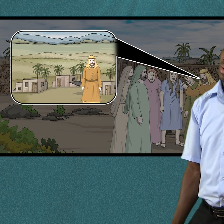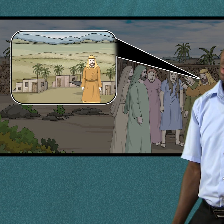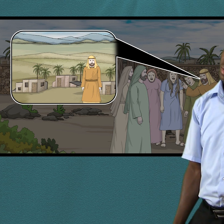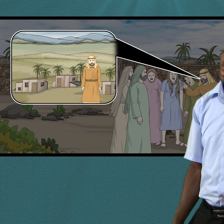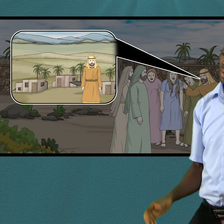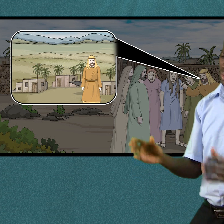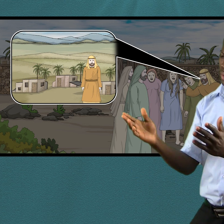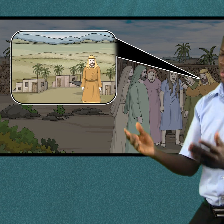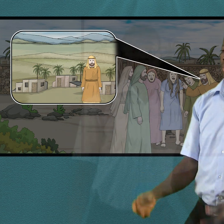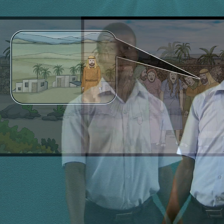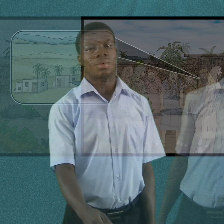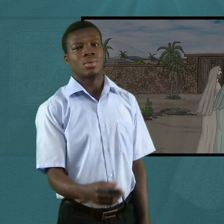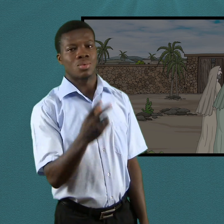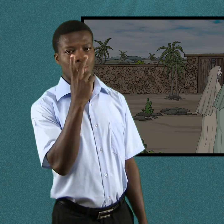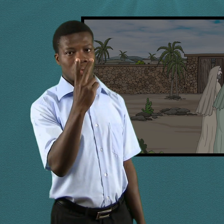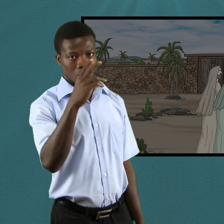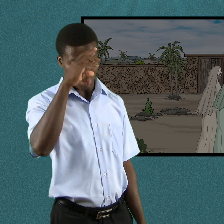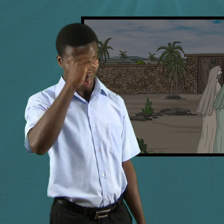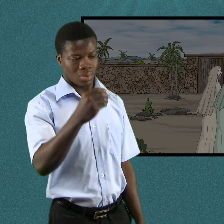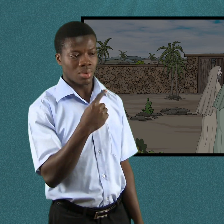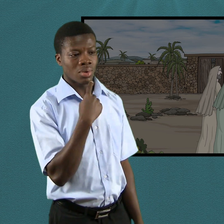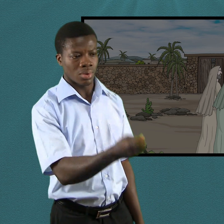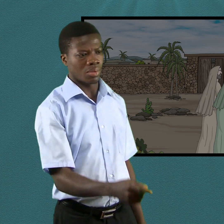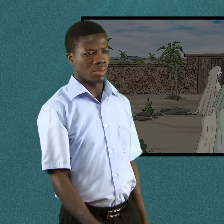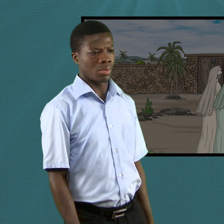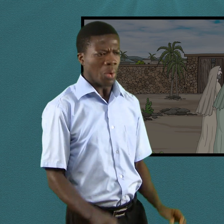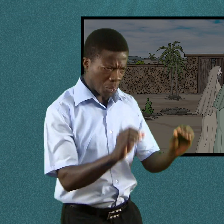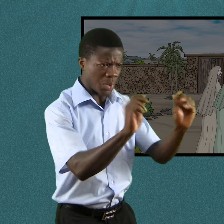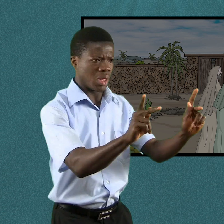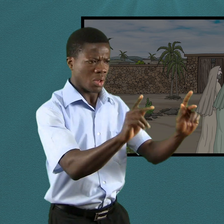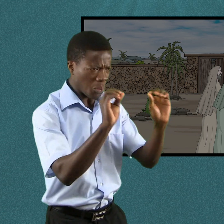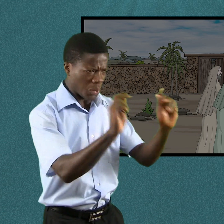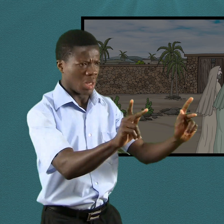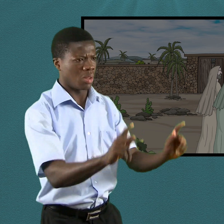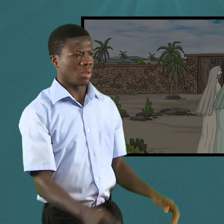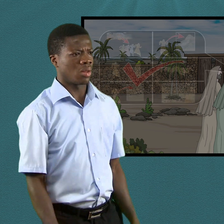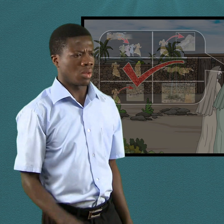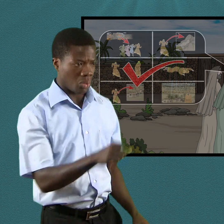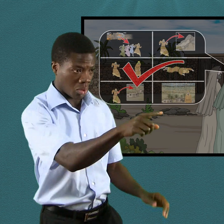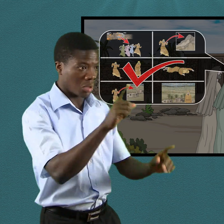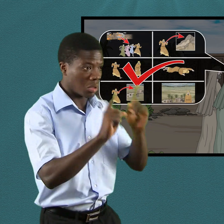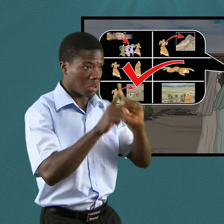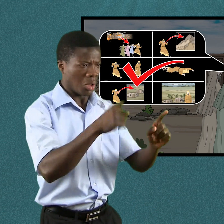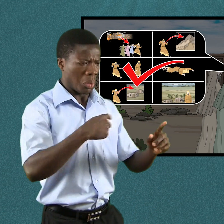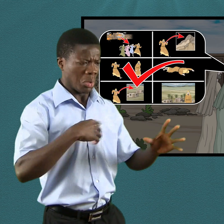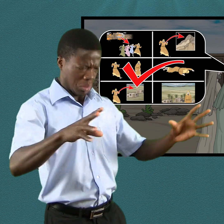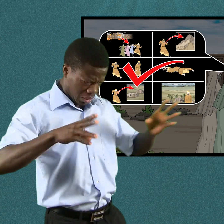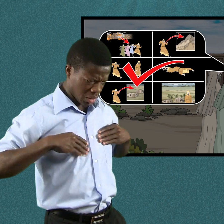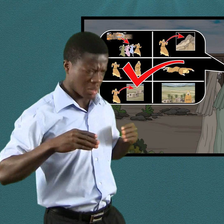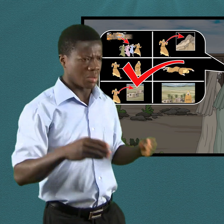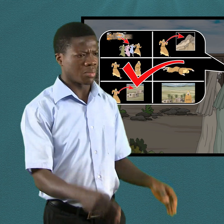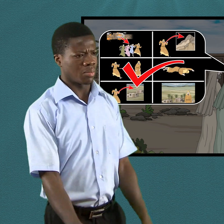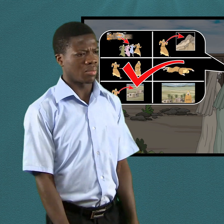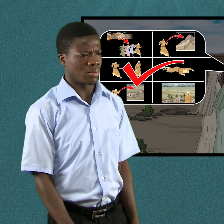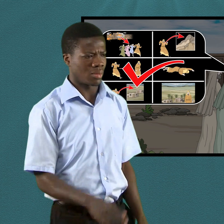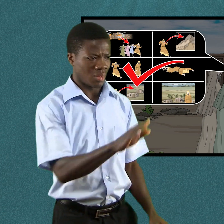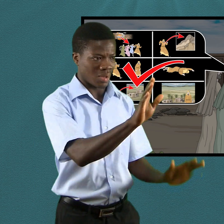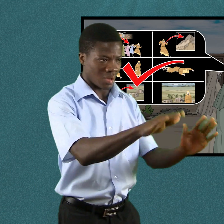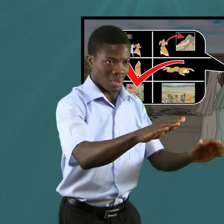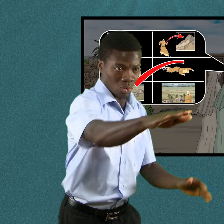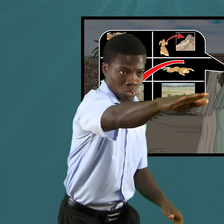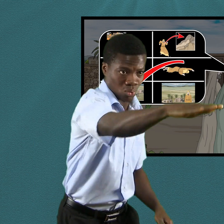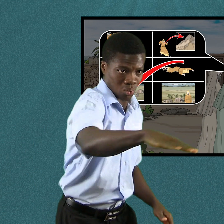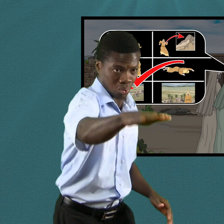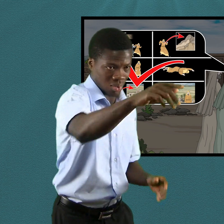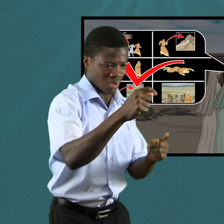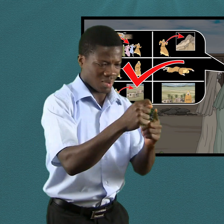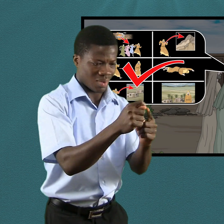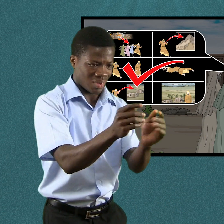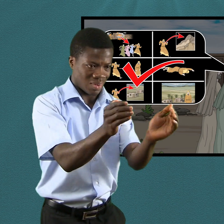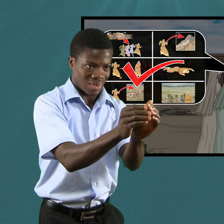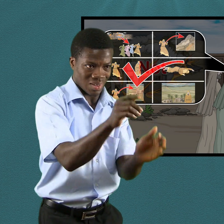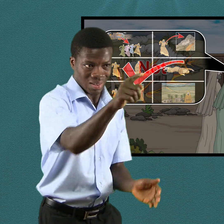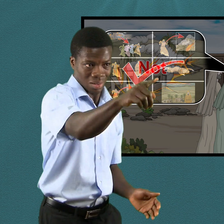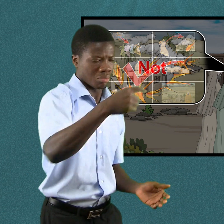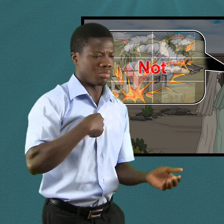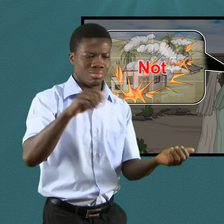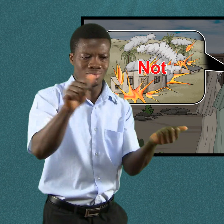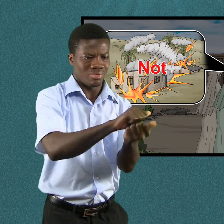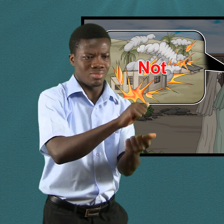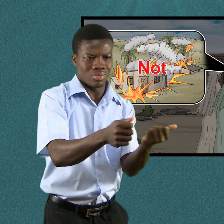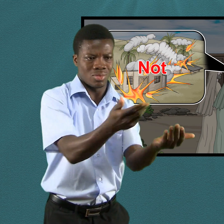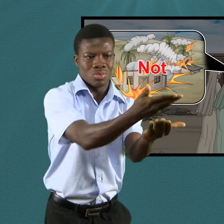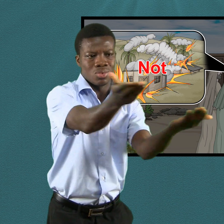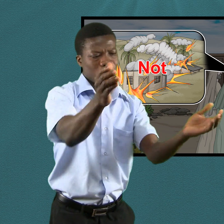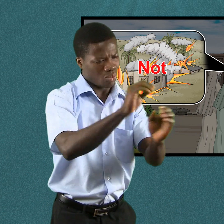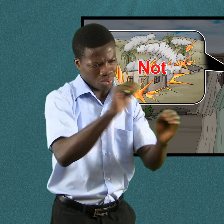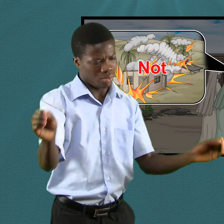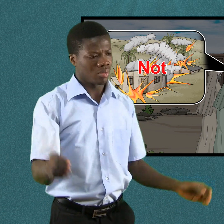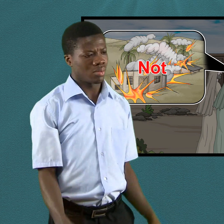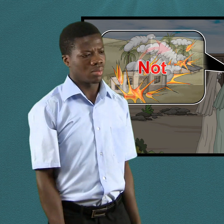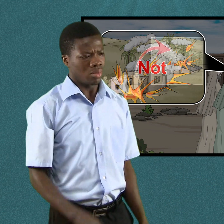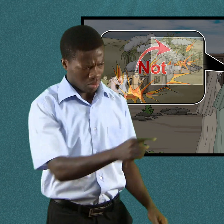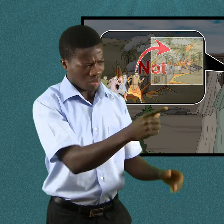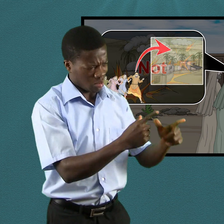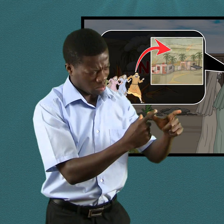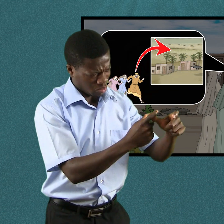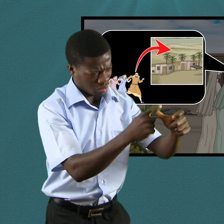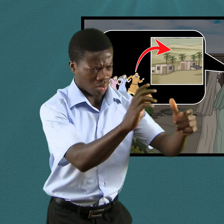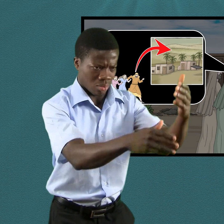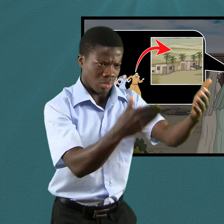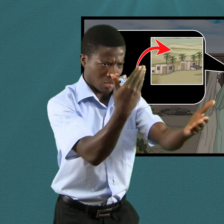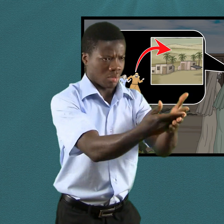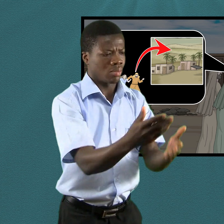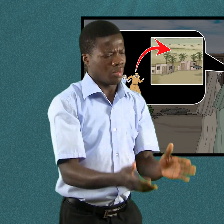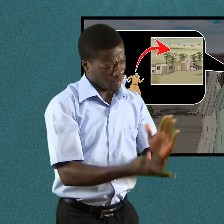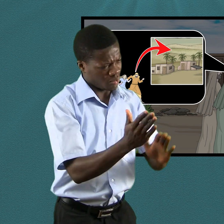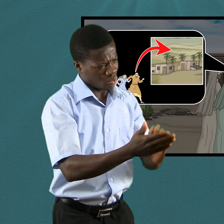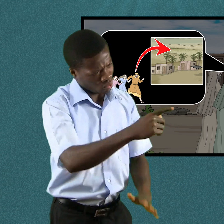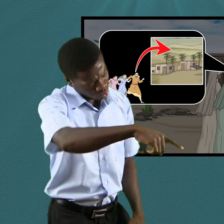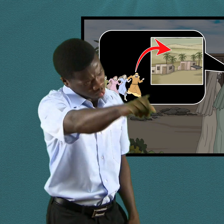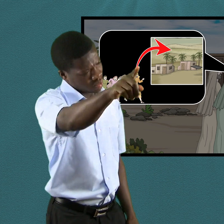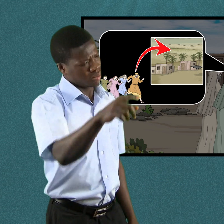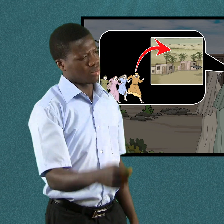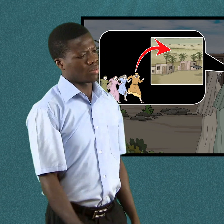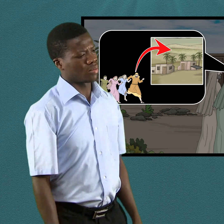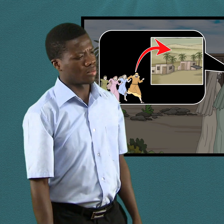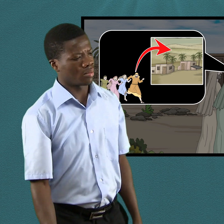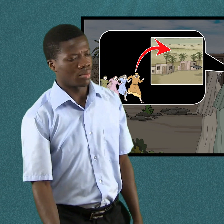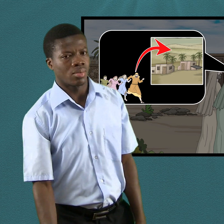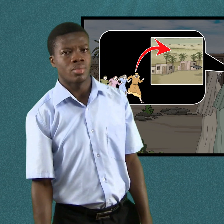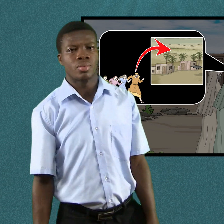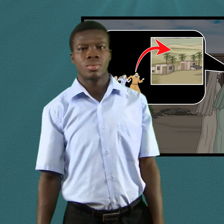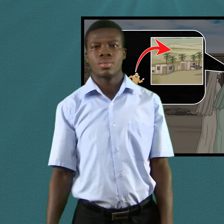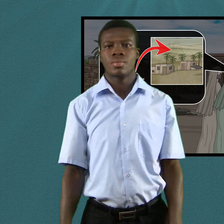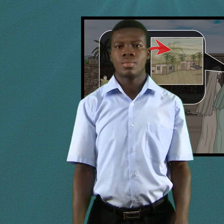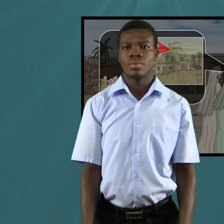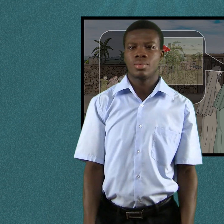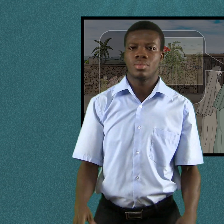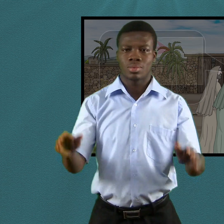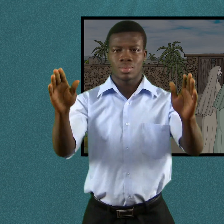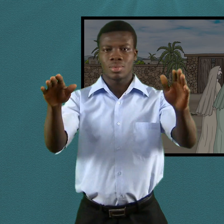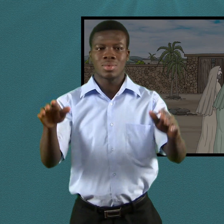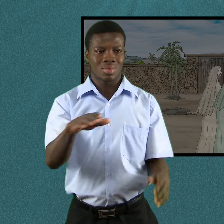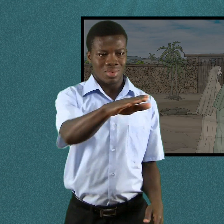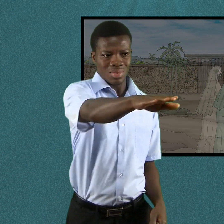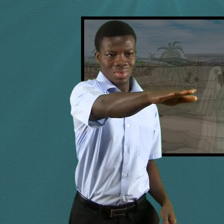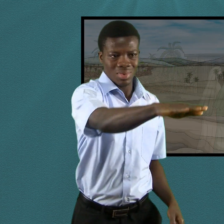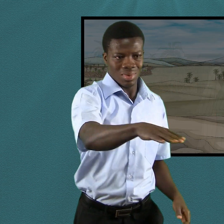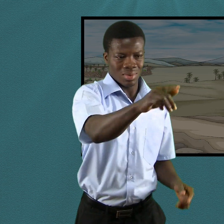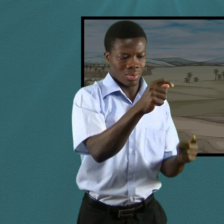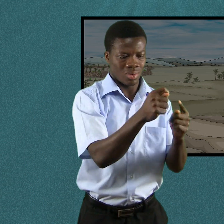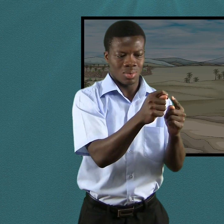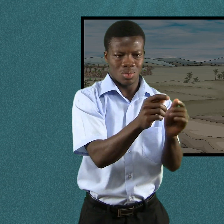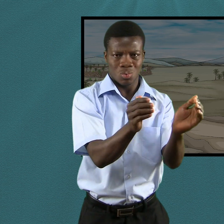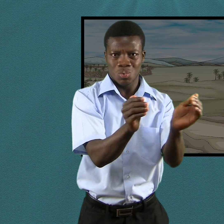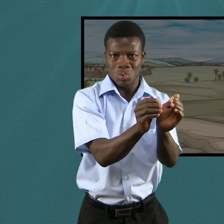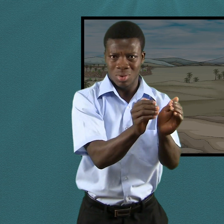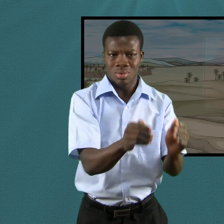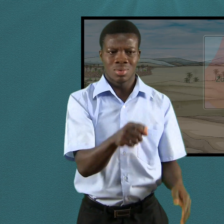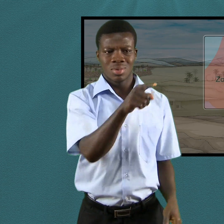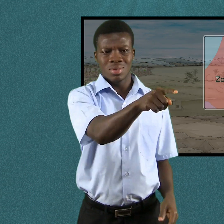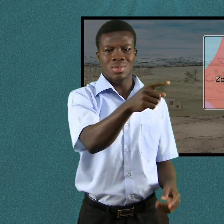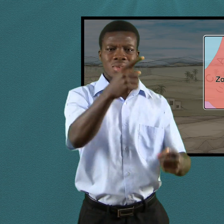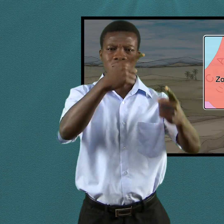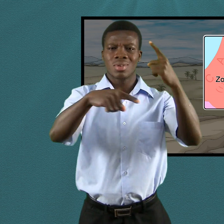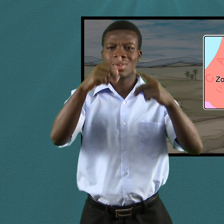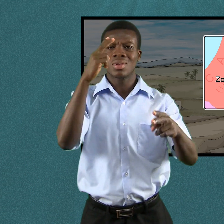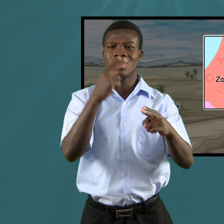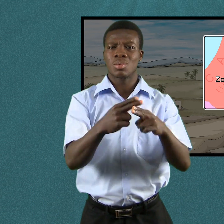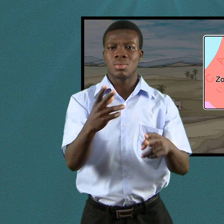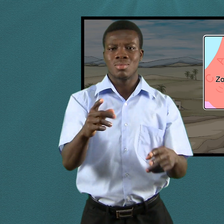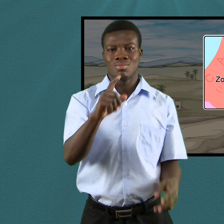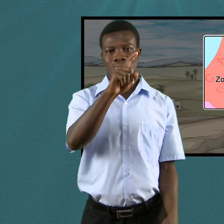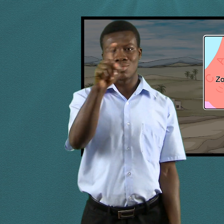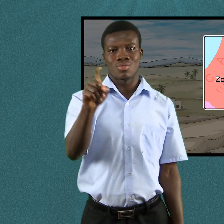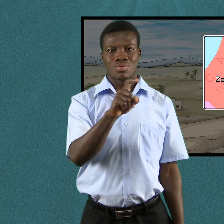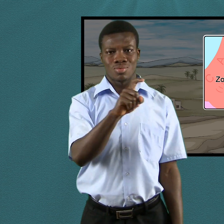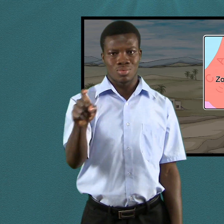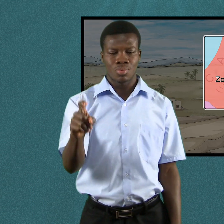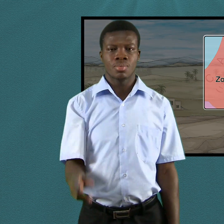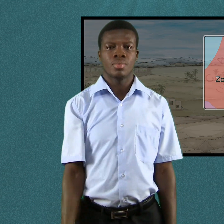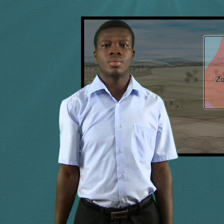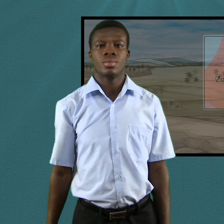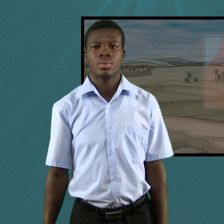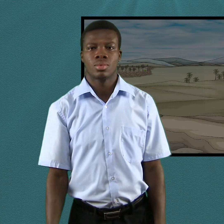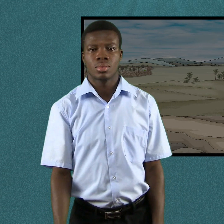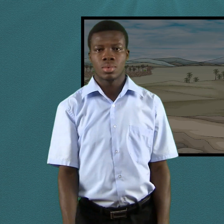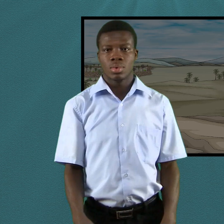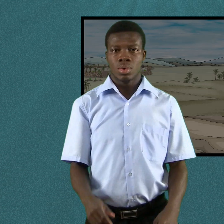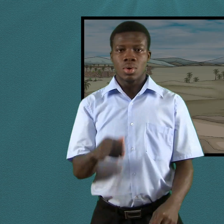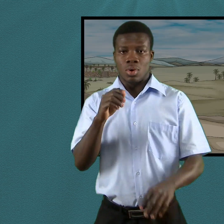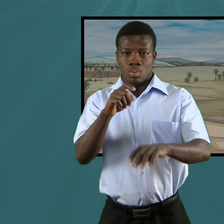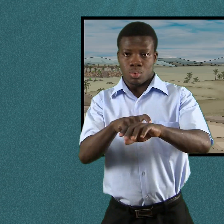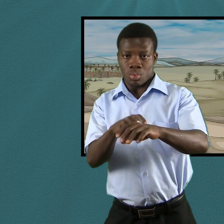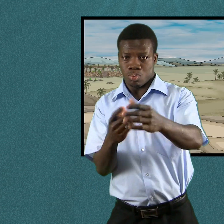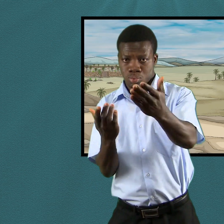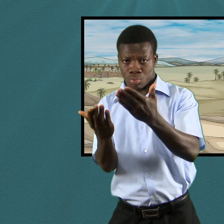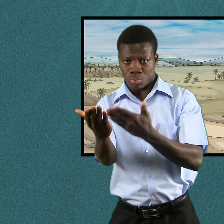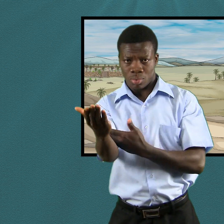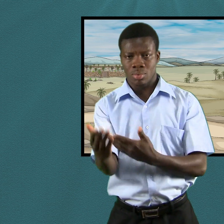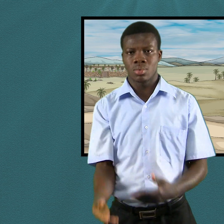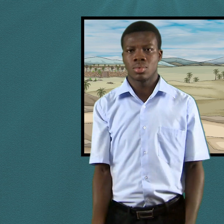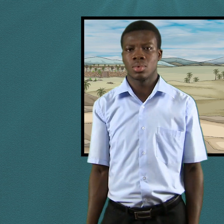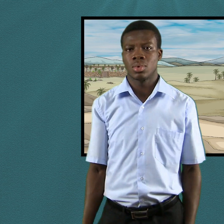“Very well,” he answered, “I will grant this request as well, and will not demolish the town you indicate. Hurry! Run there quickly, for I cannot do anything until you reach it.” That is why the town was called Zoar.